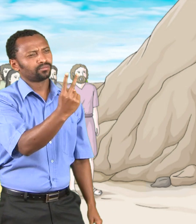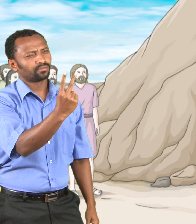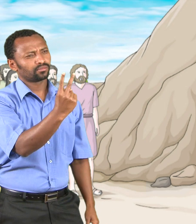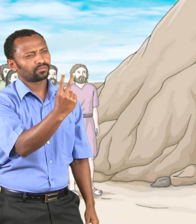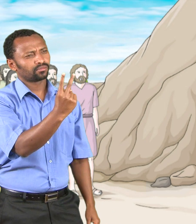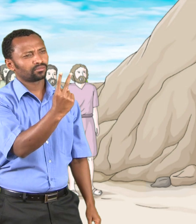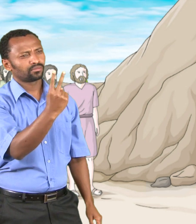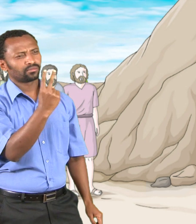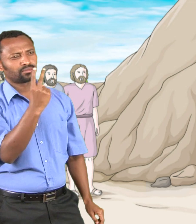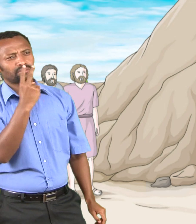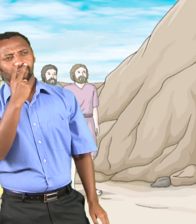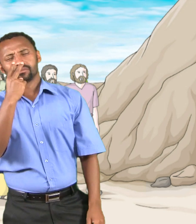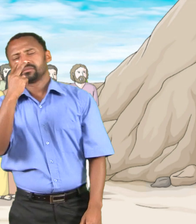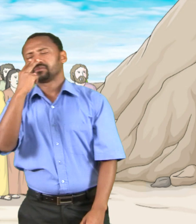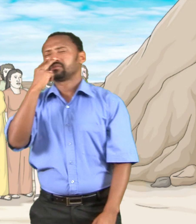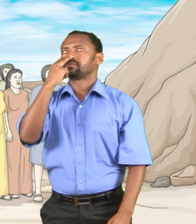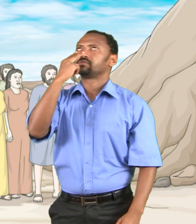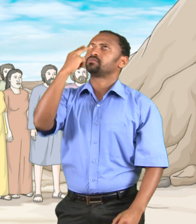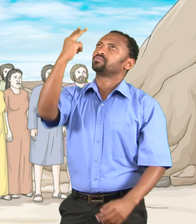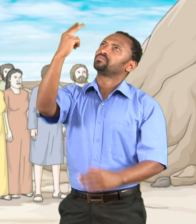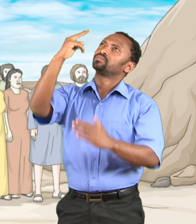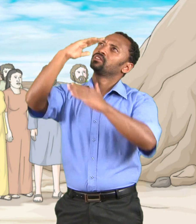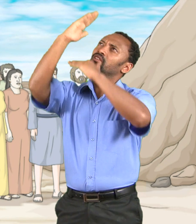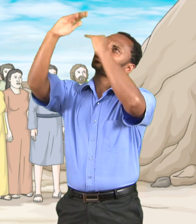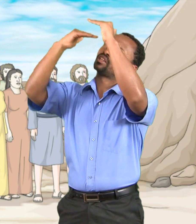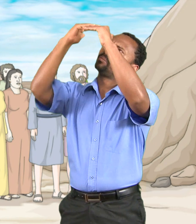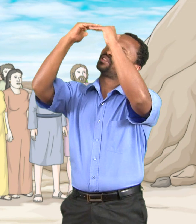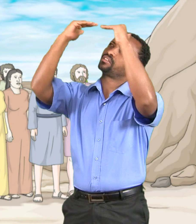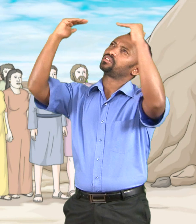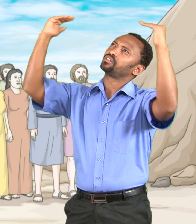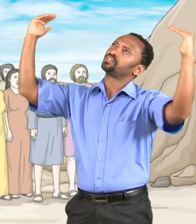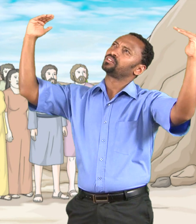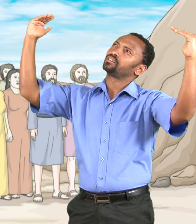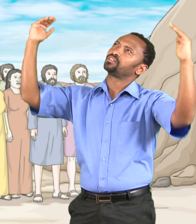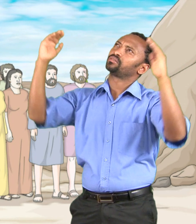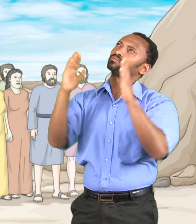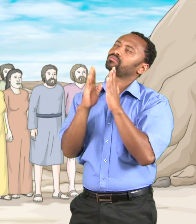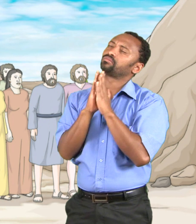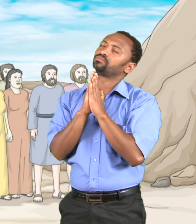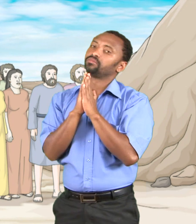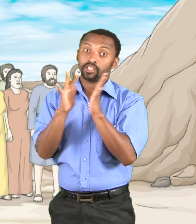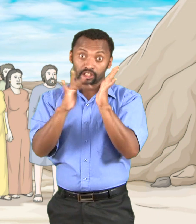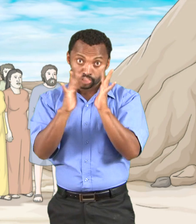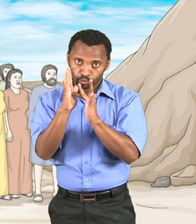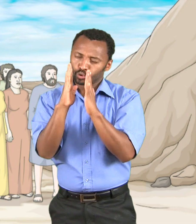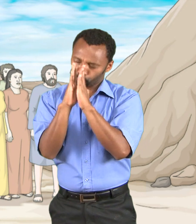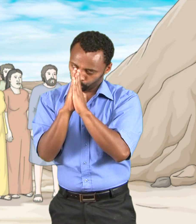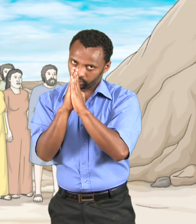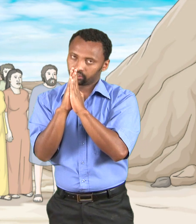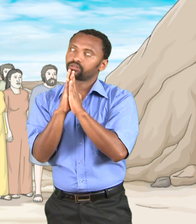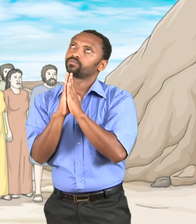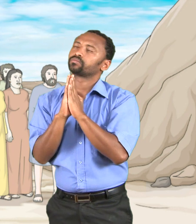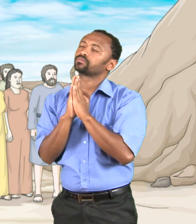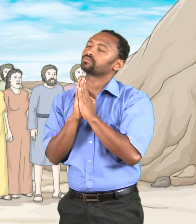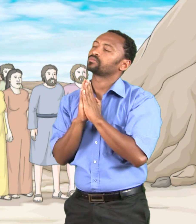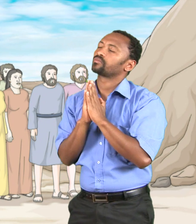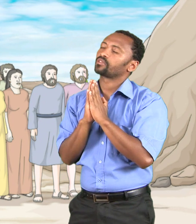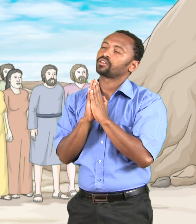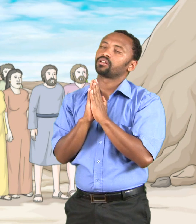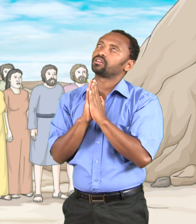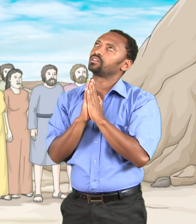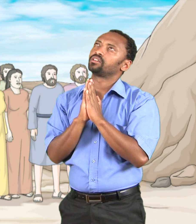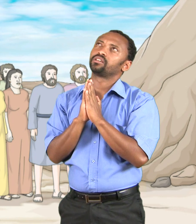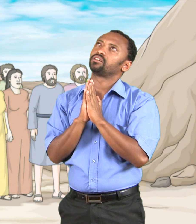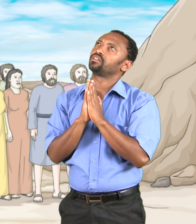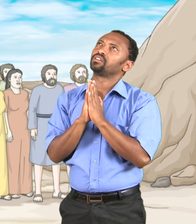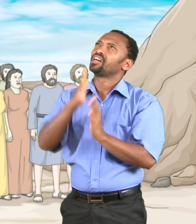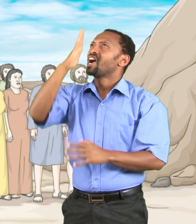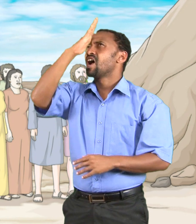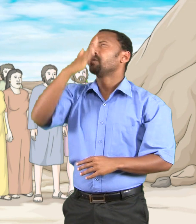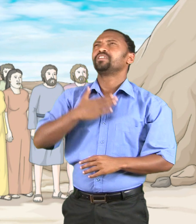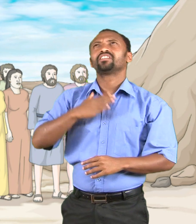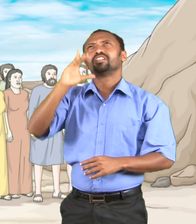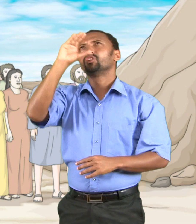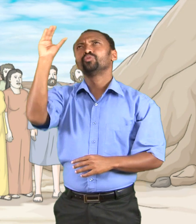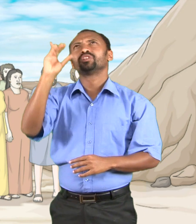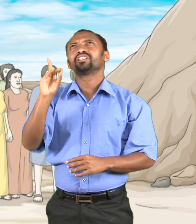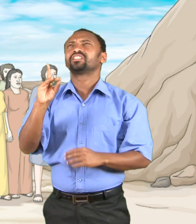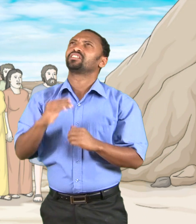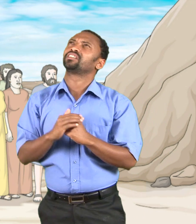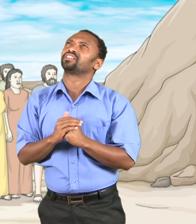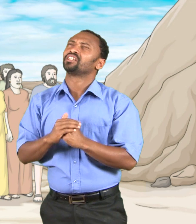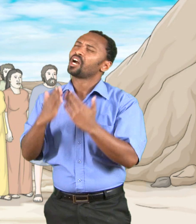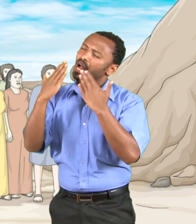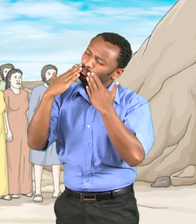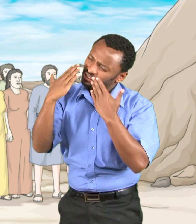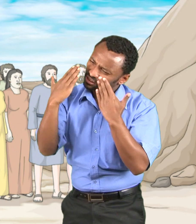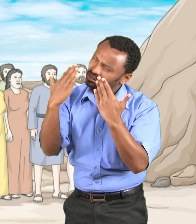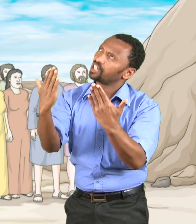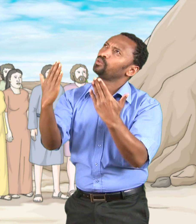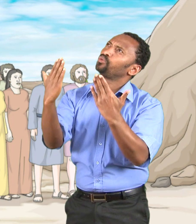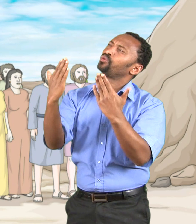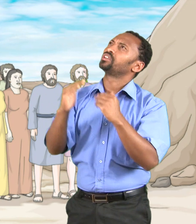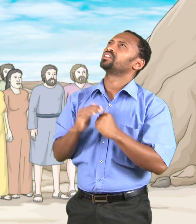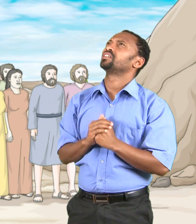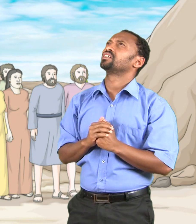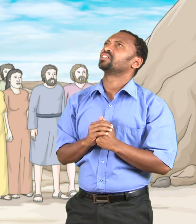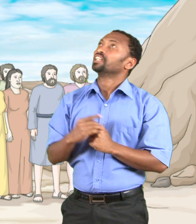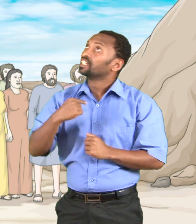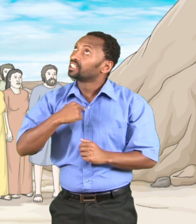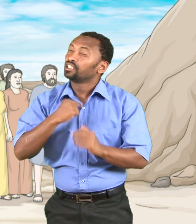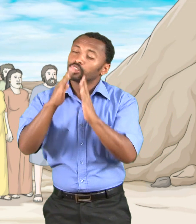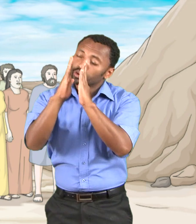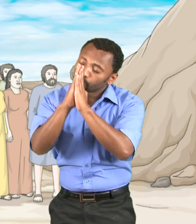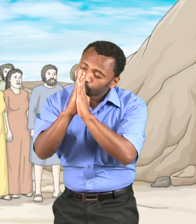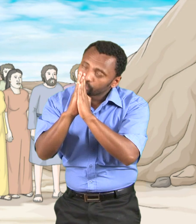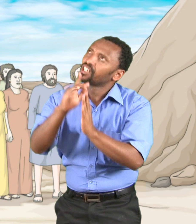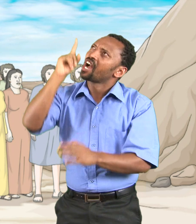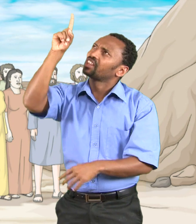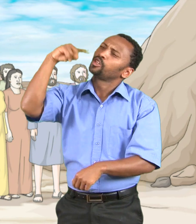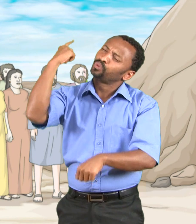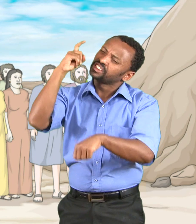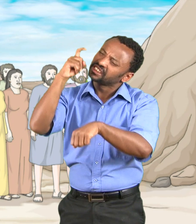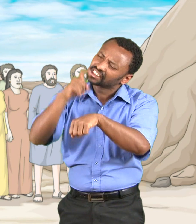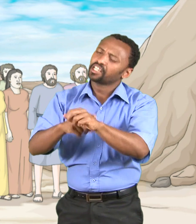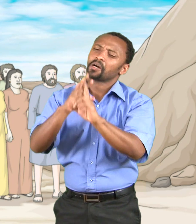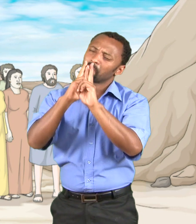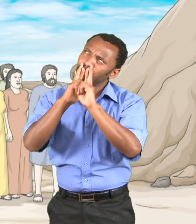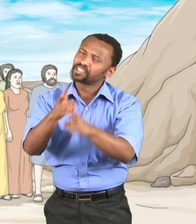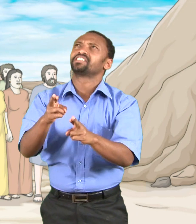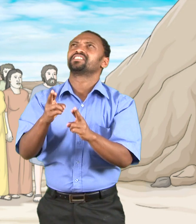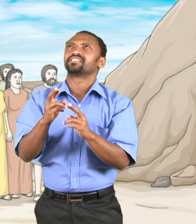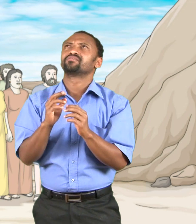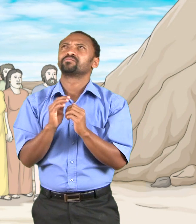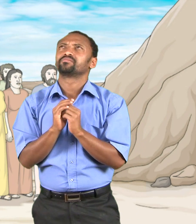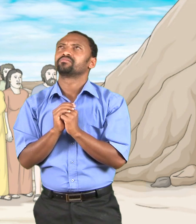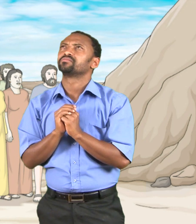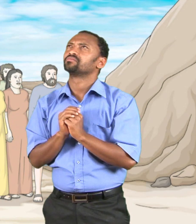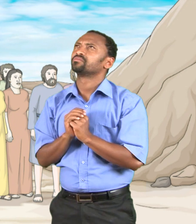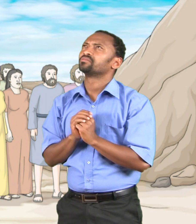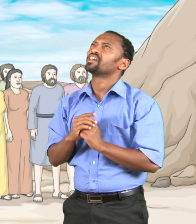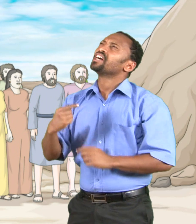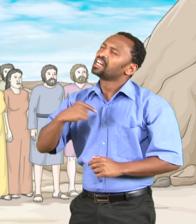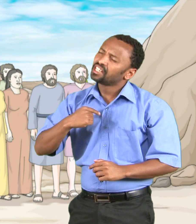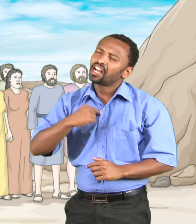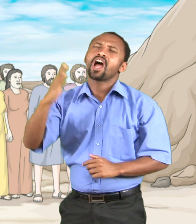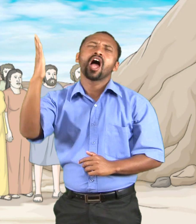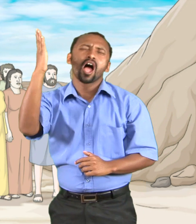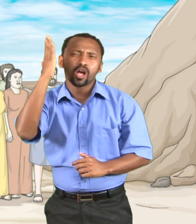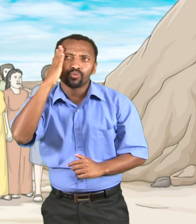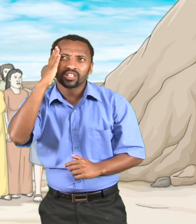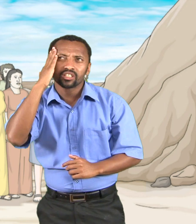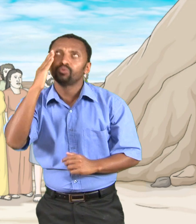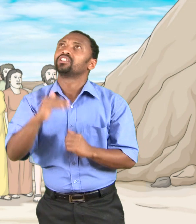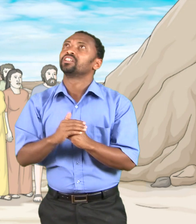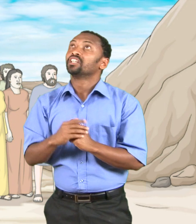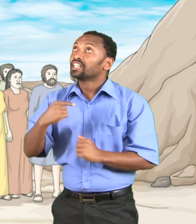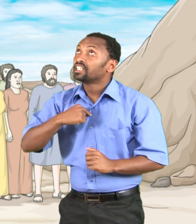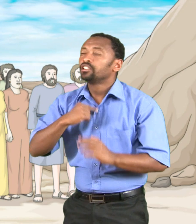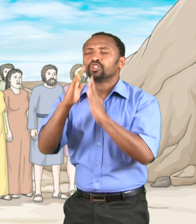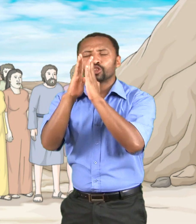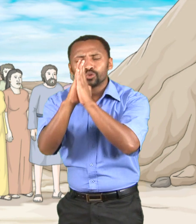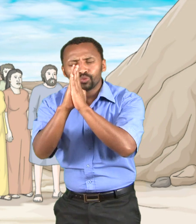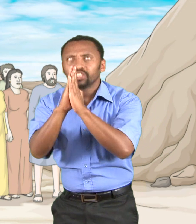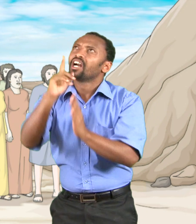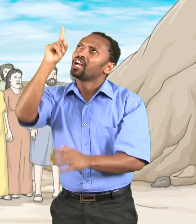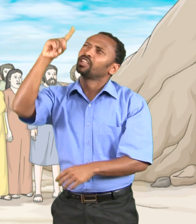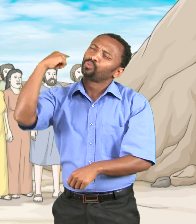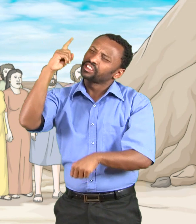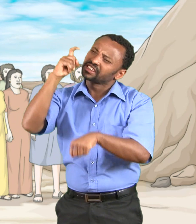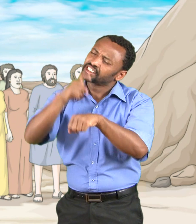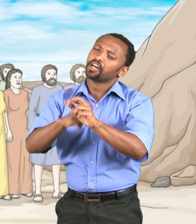Then Jesus lifted His eyes upward and said, “Father, I thank You that You have heard Me.